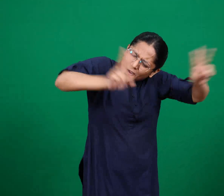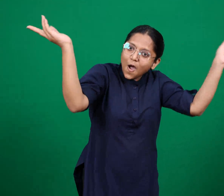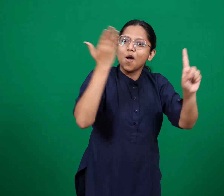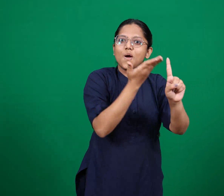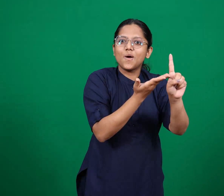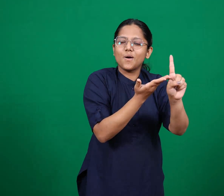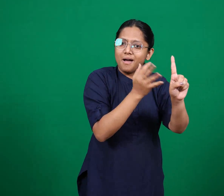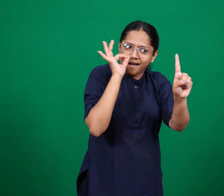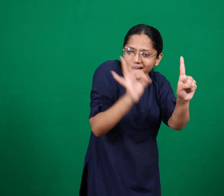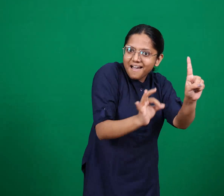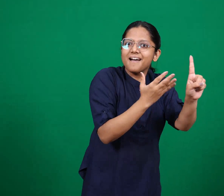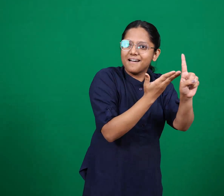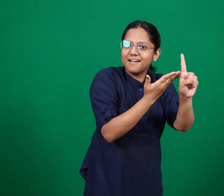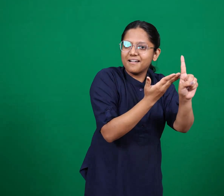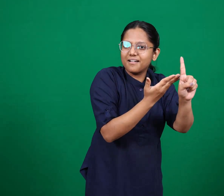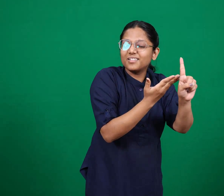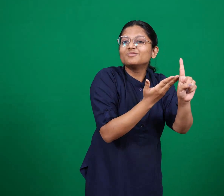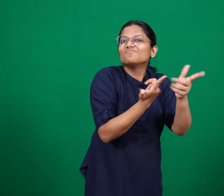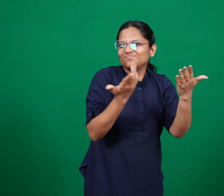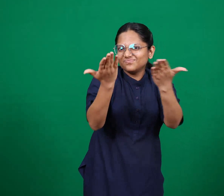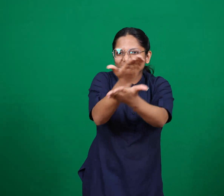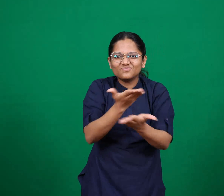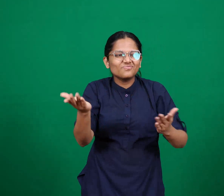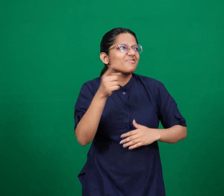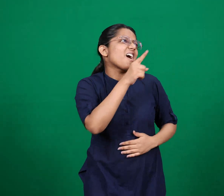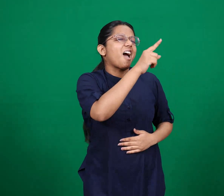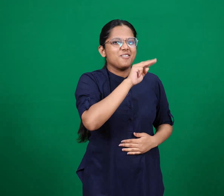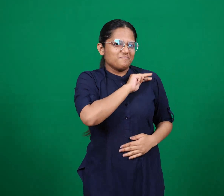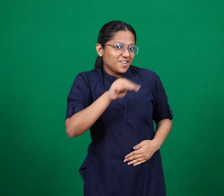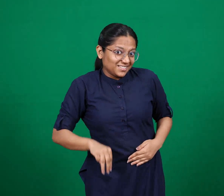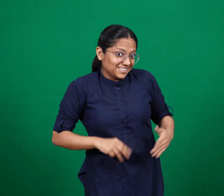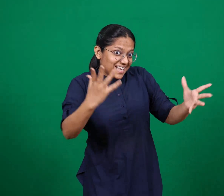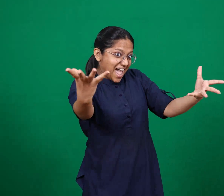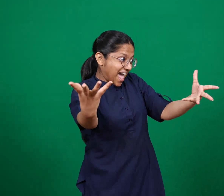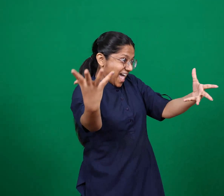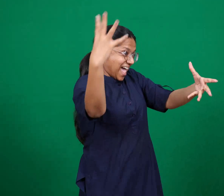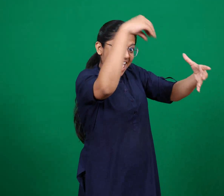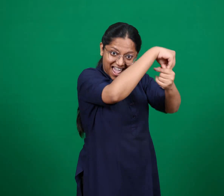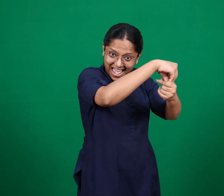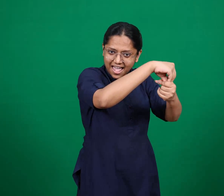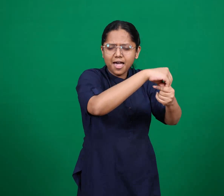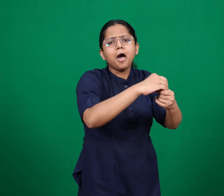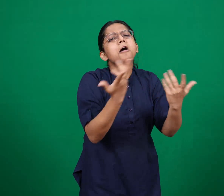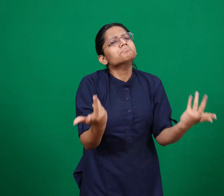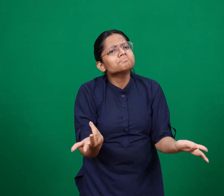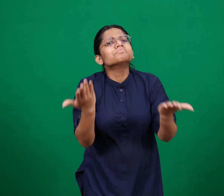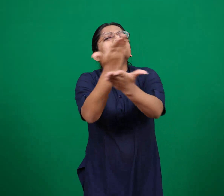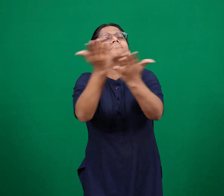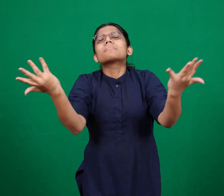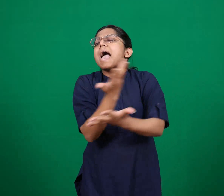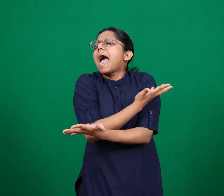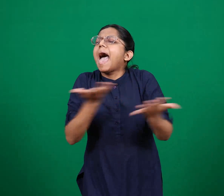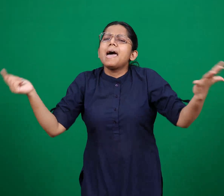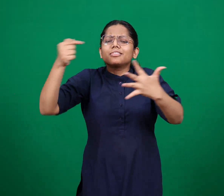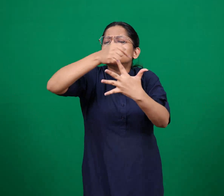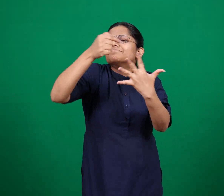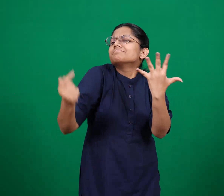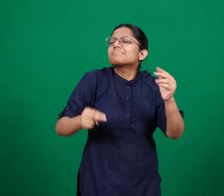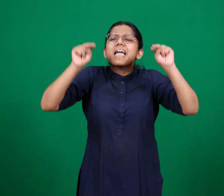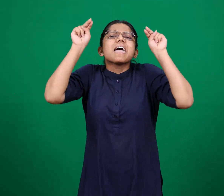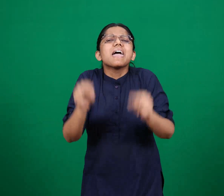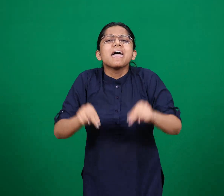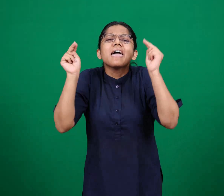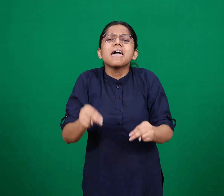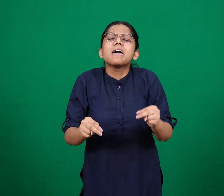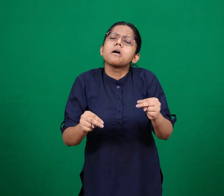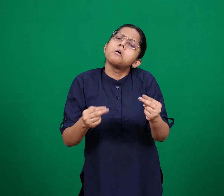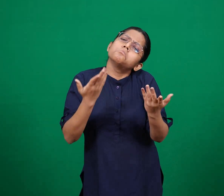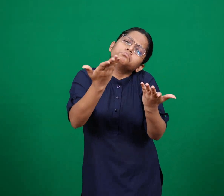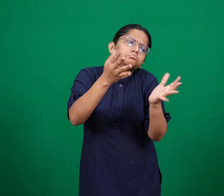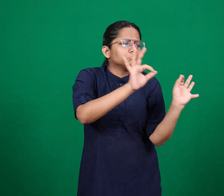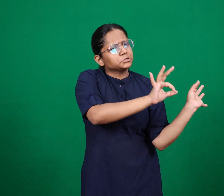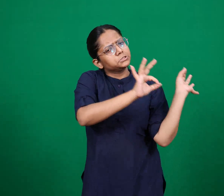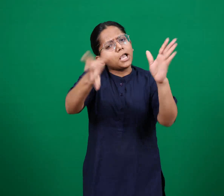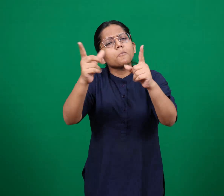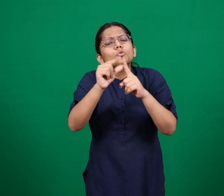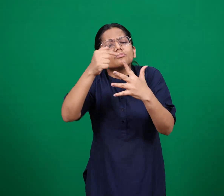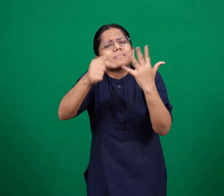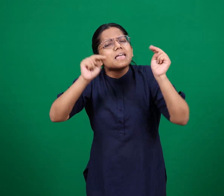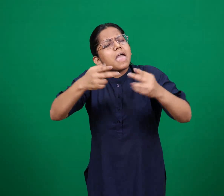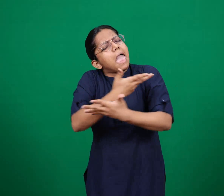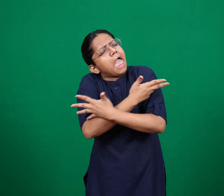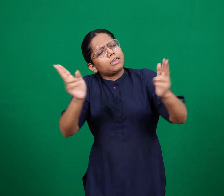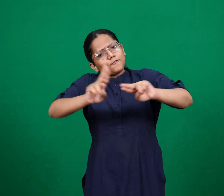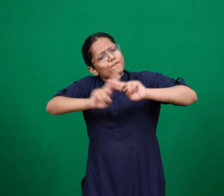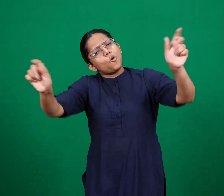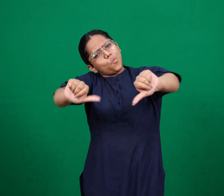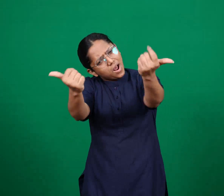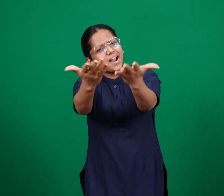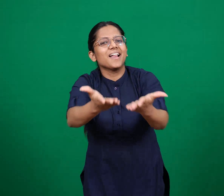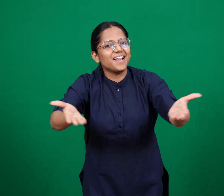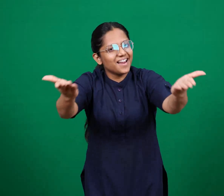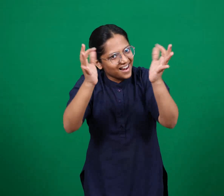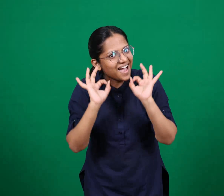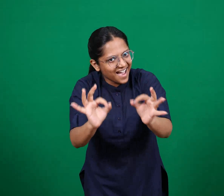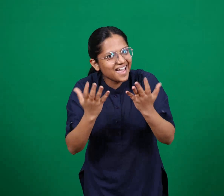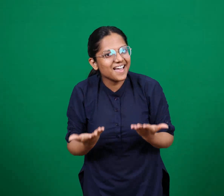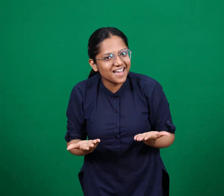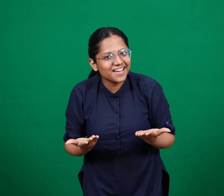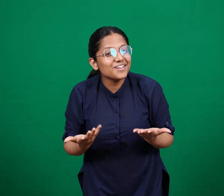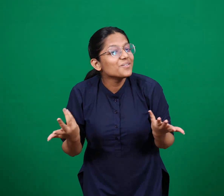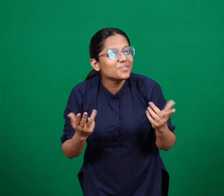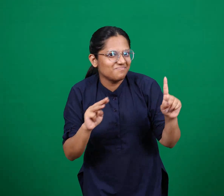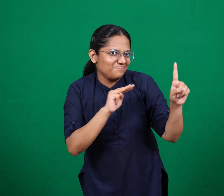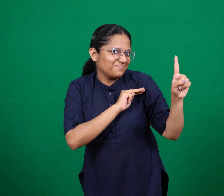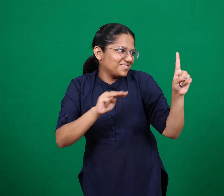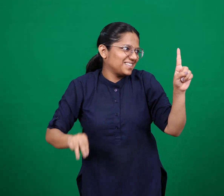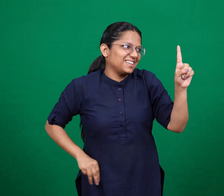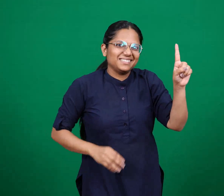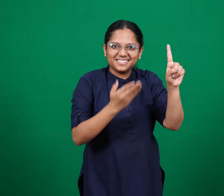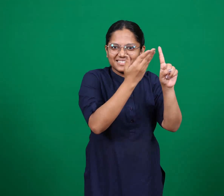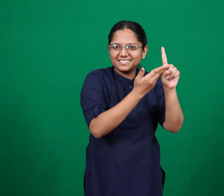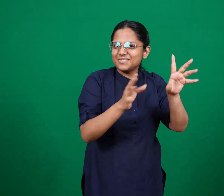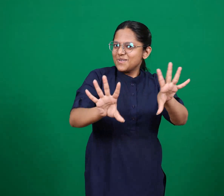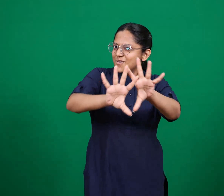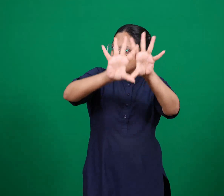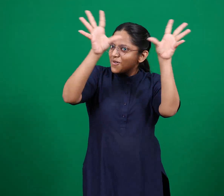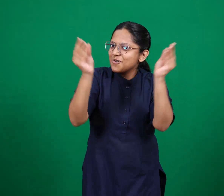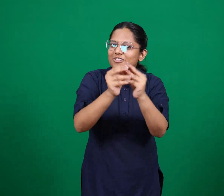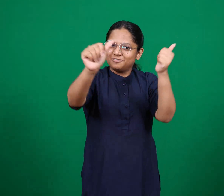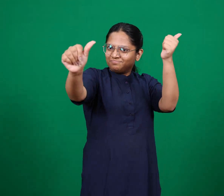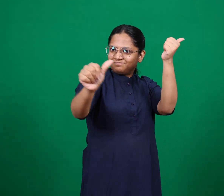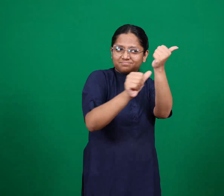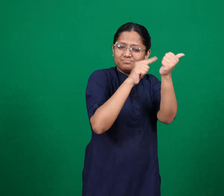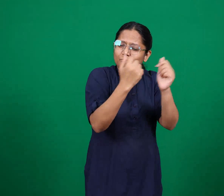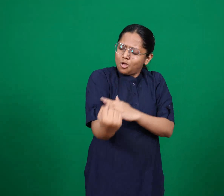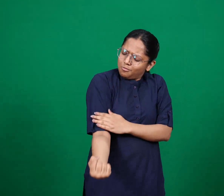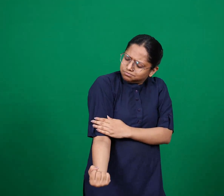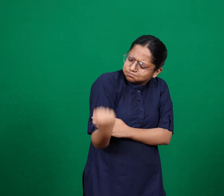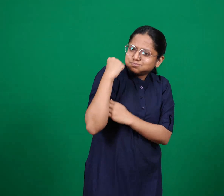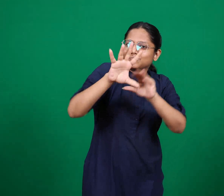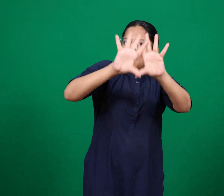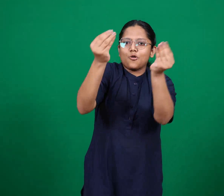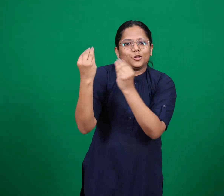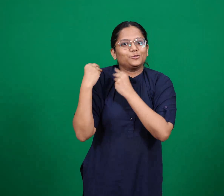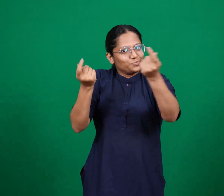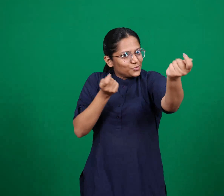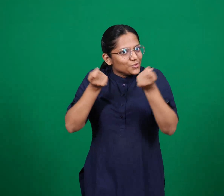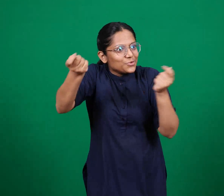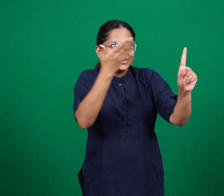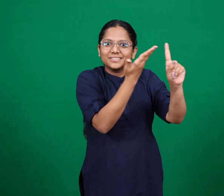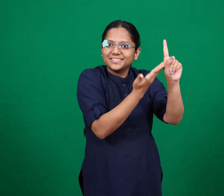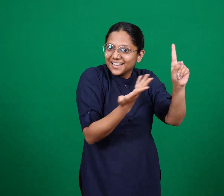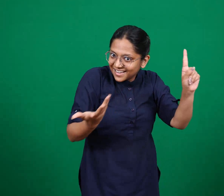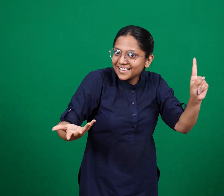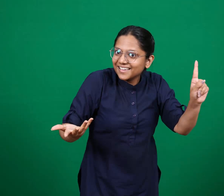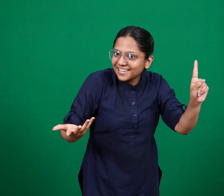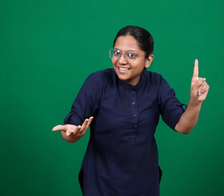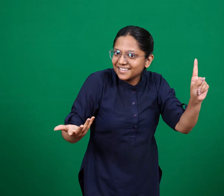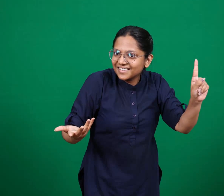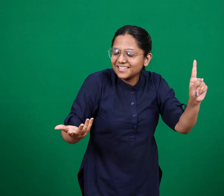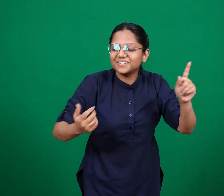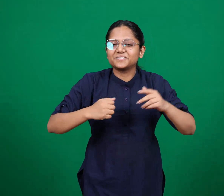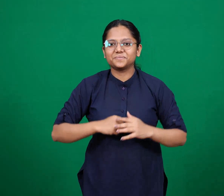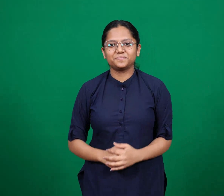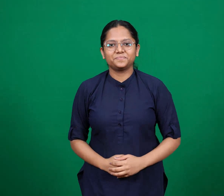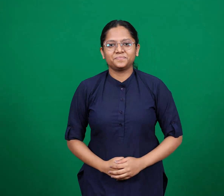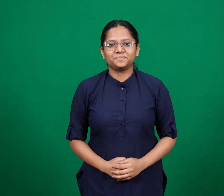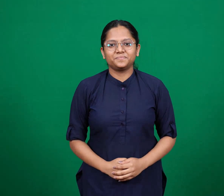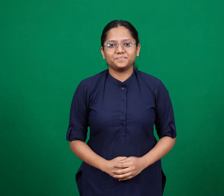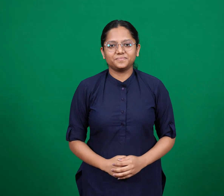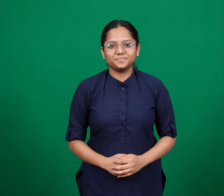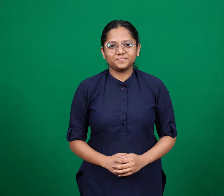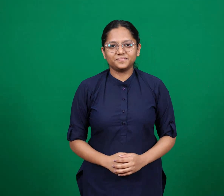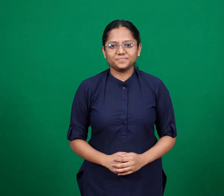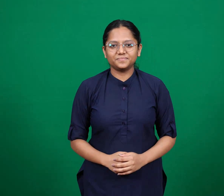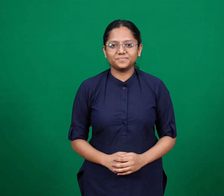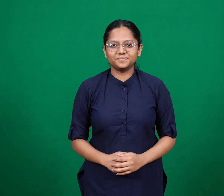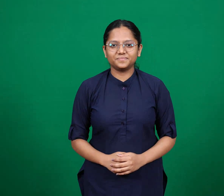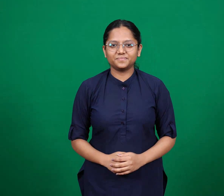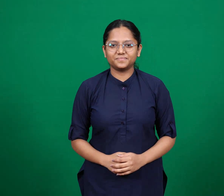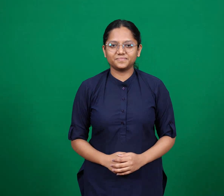And you have been made complete in Christ, who is the head over every ruler and authority.